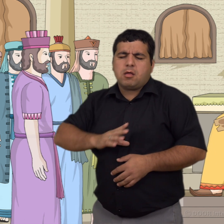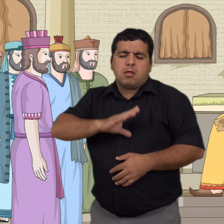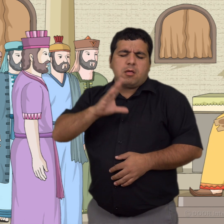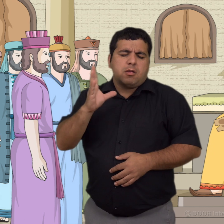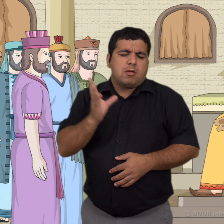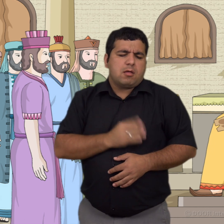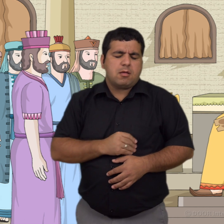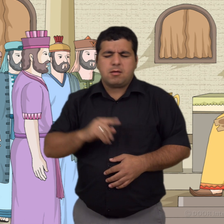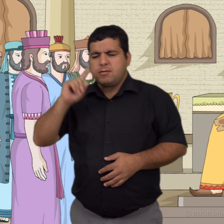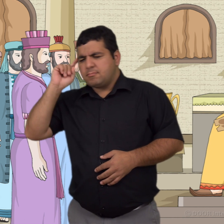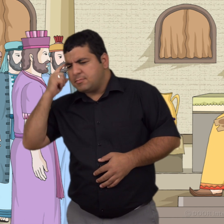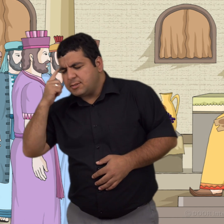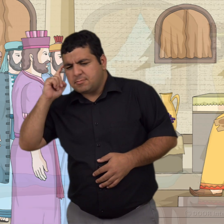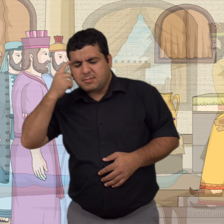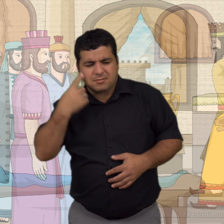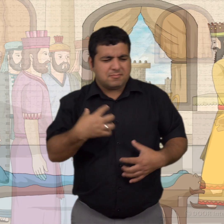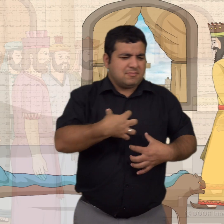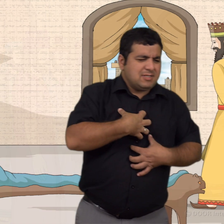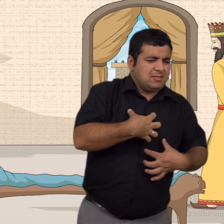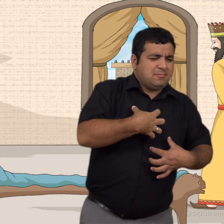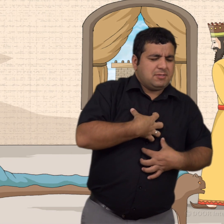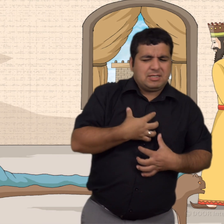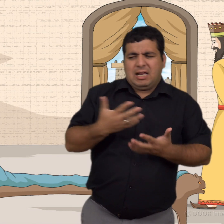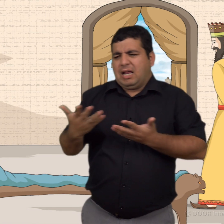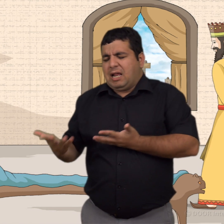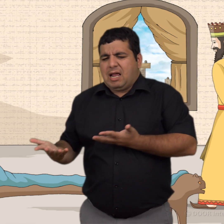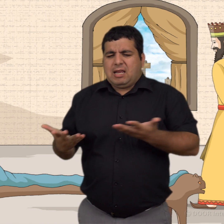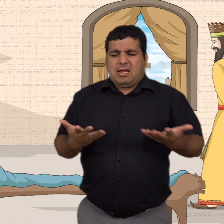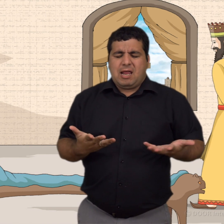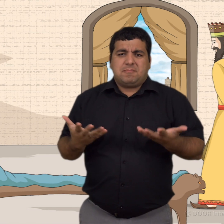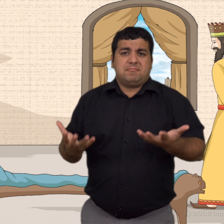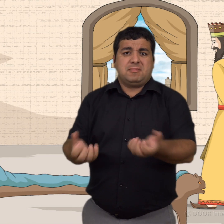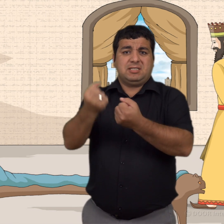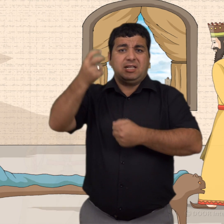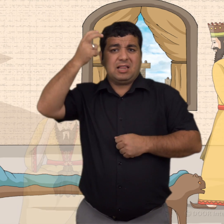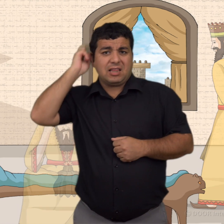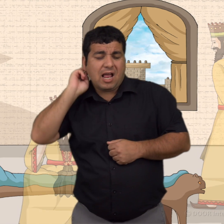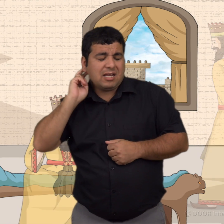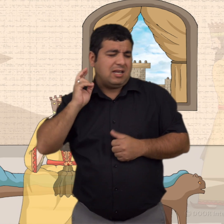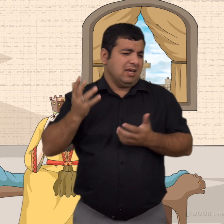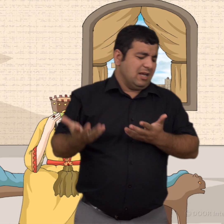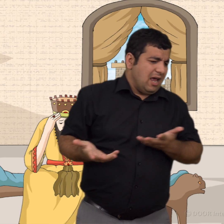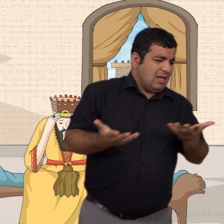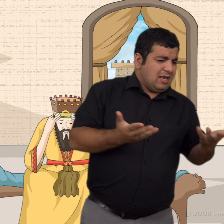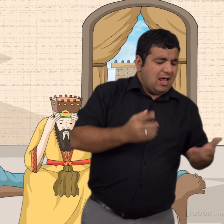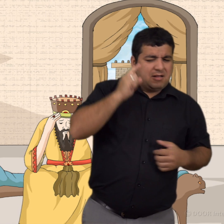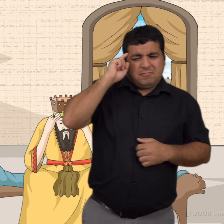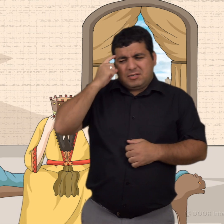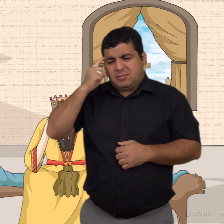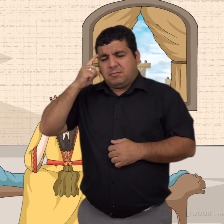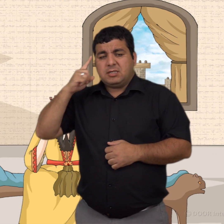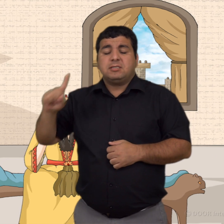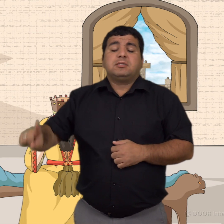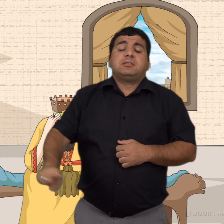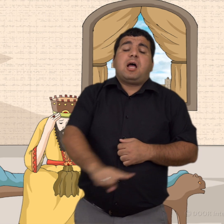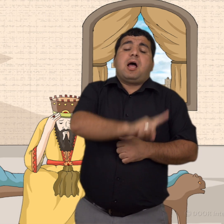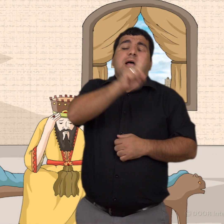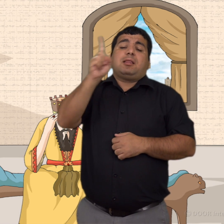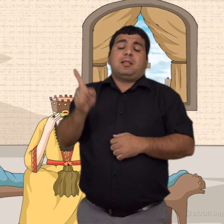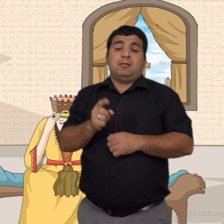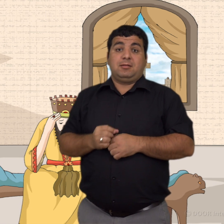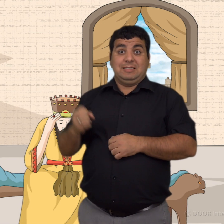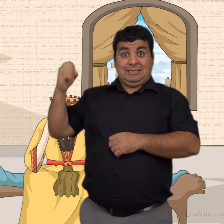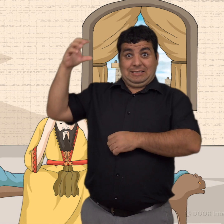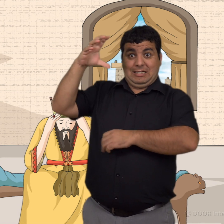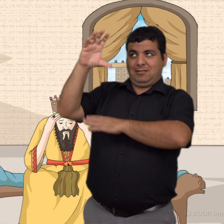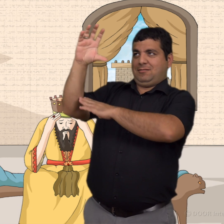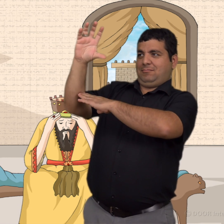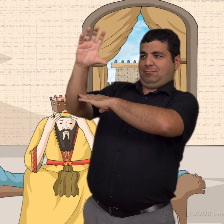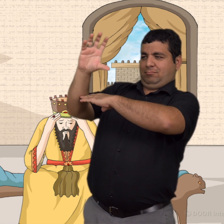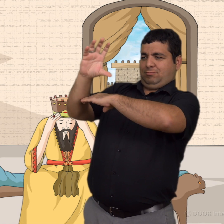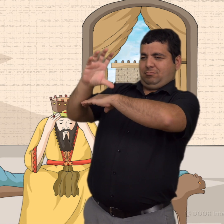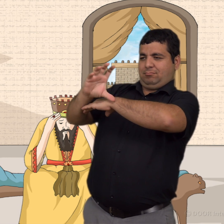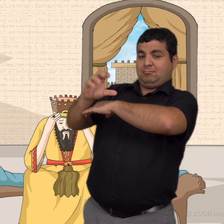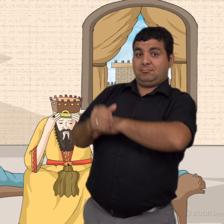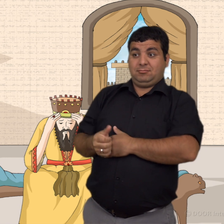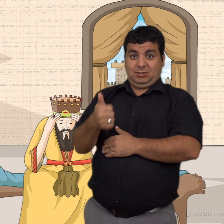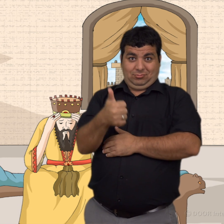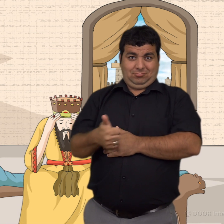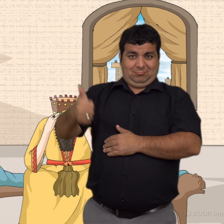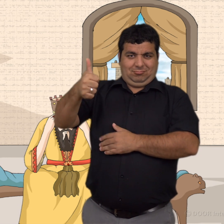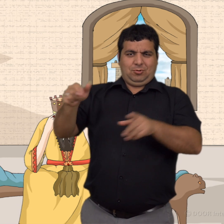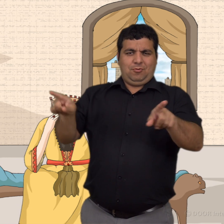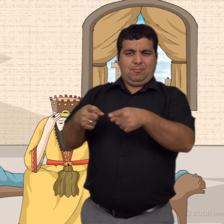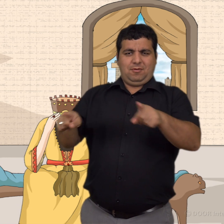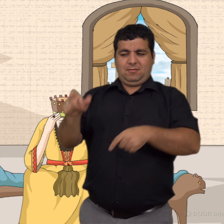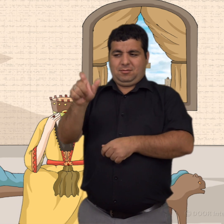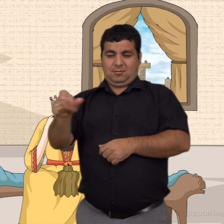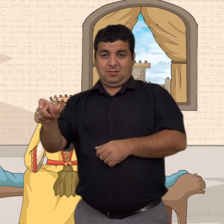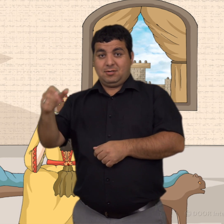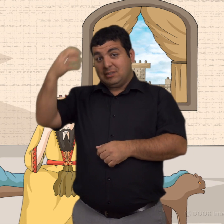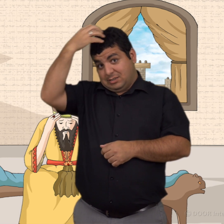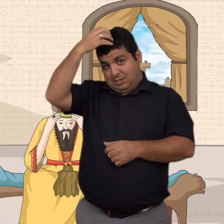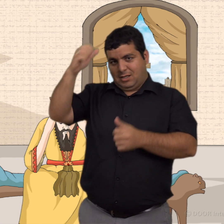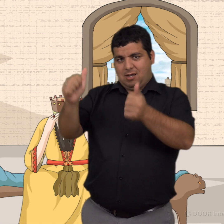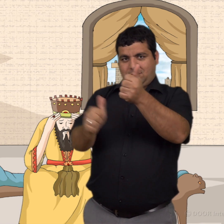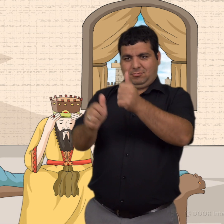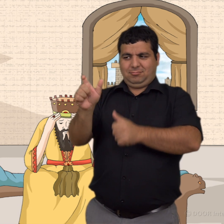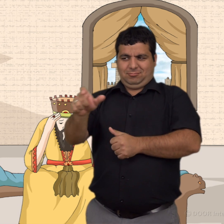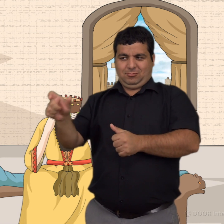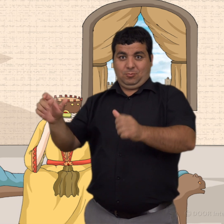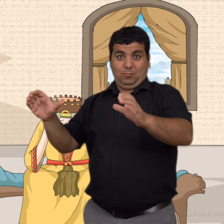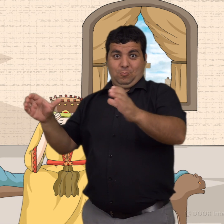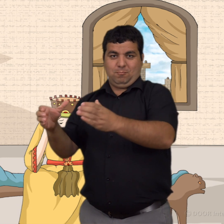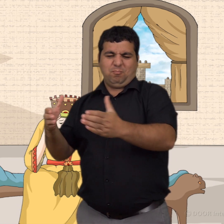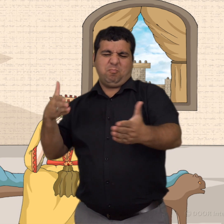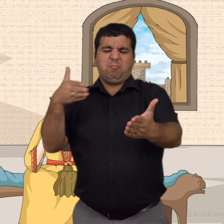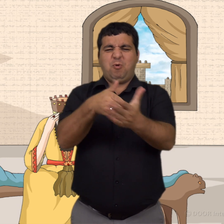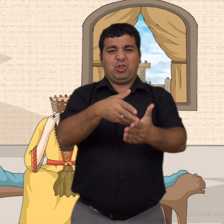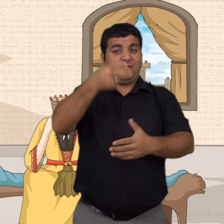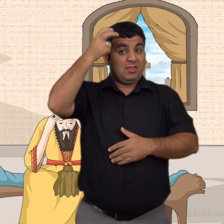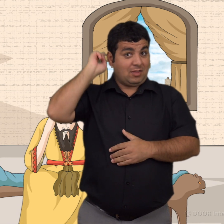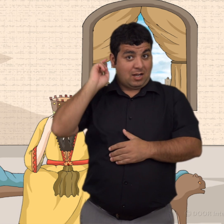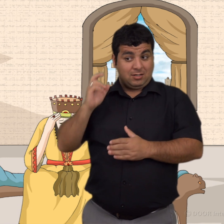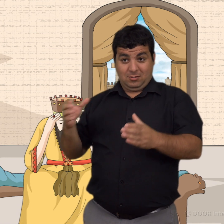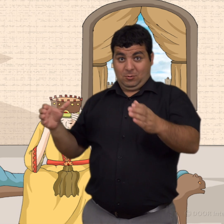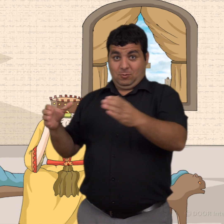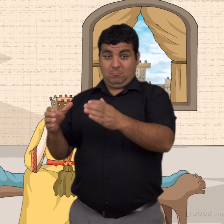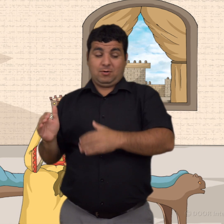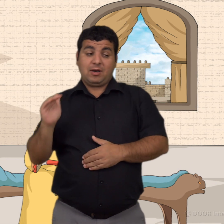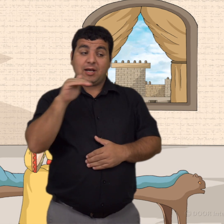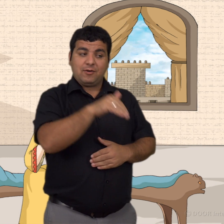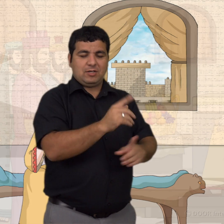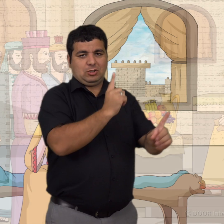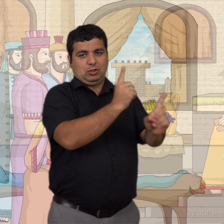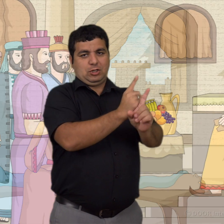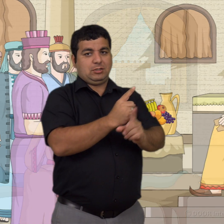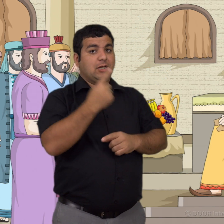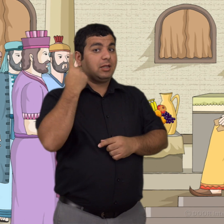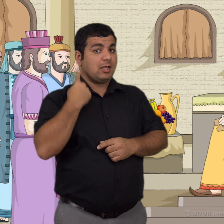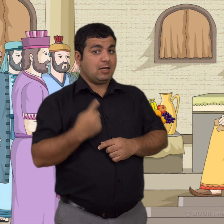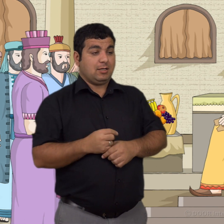As soon as the king heard this, he was deeply distressed and set his mind on delivering Daniel, and he labored until sundown to rescue him.